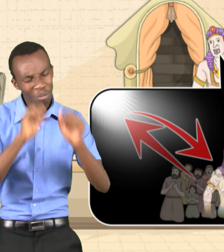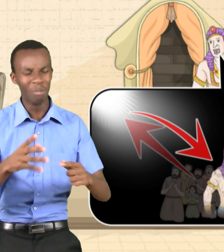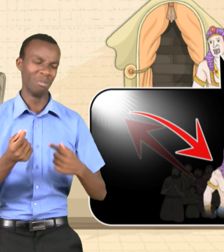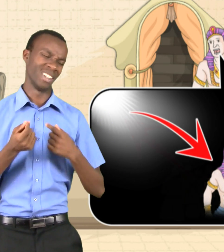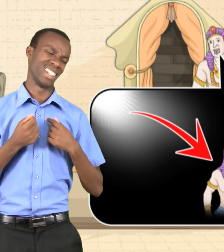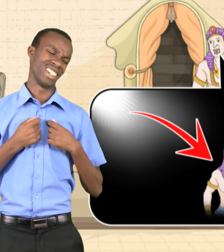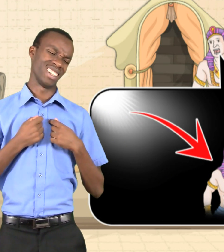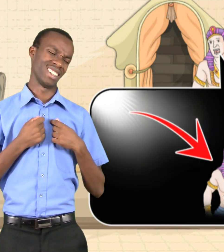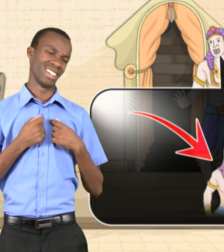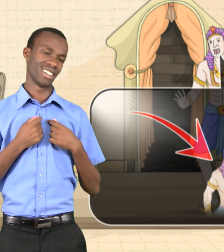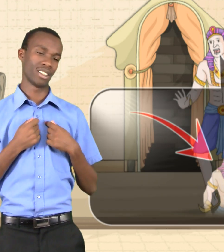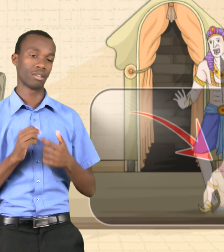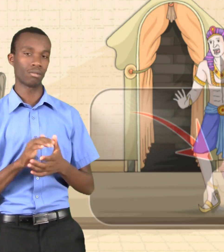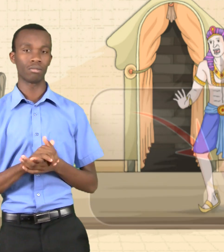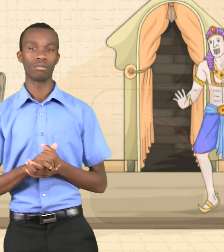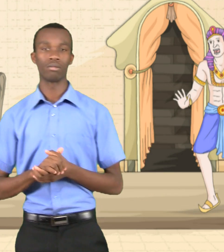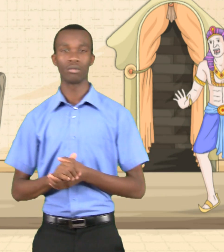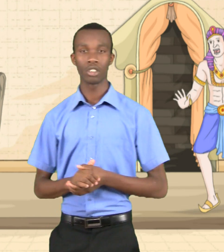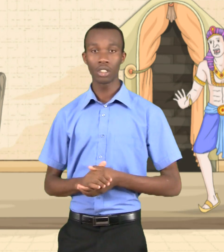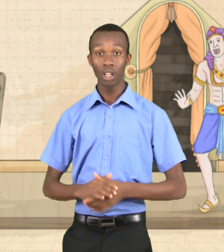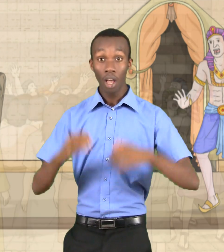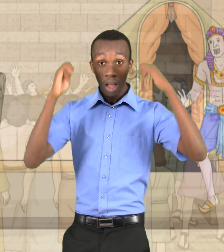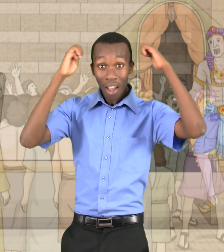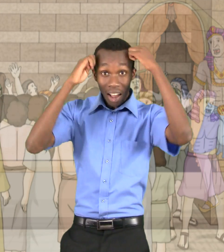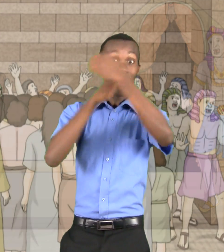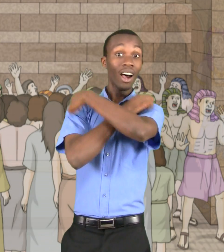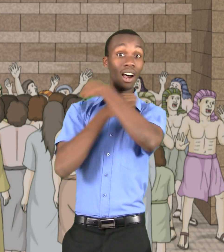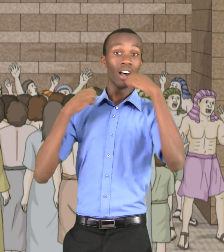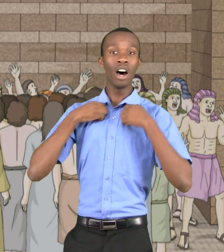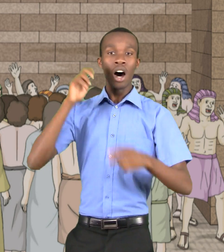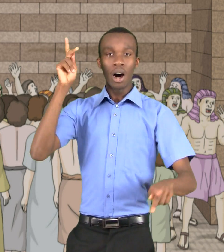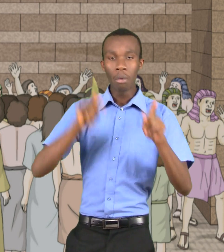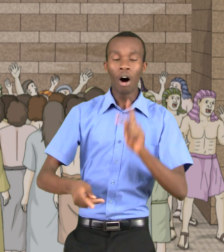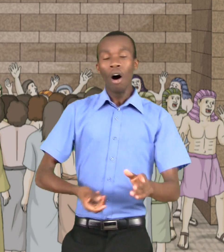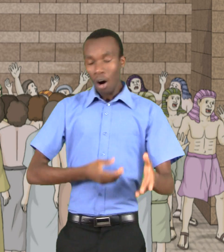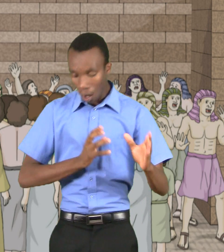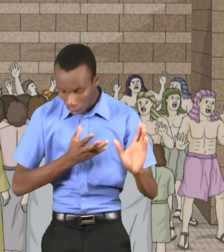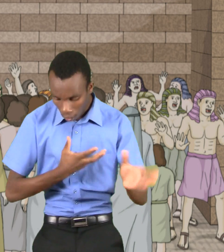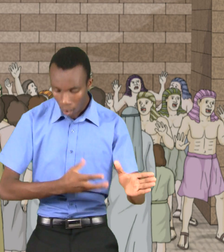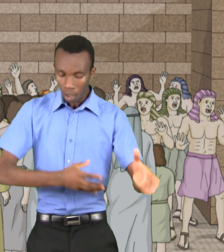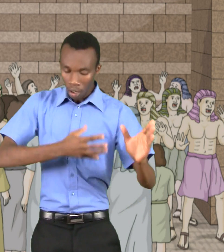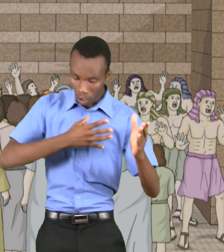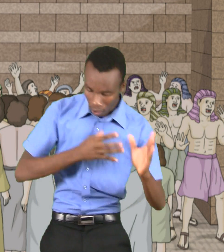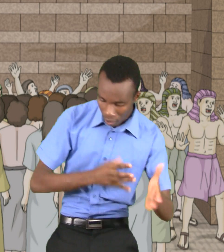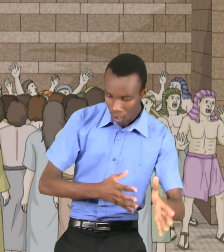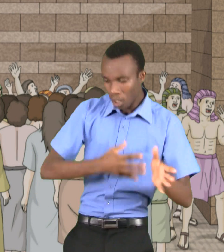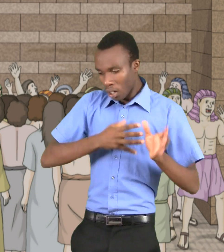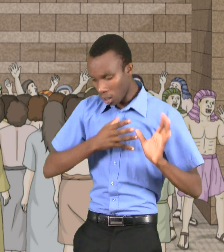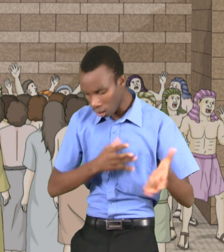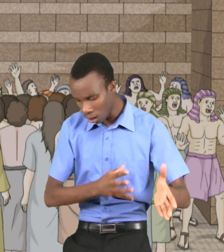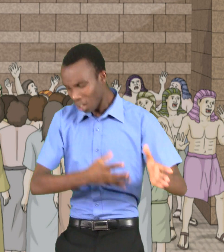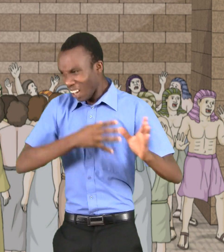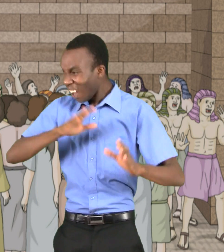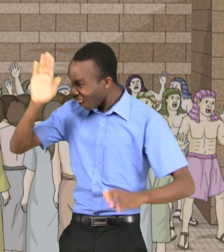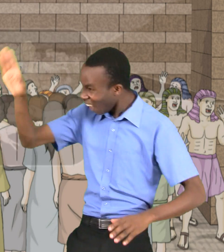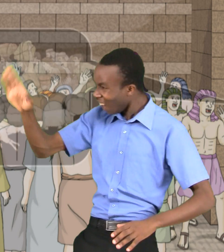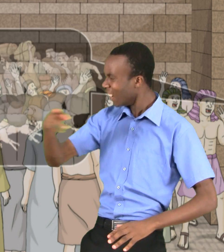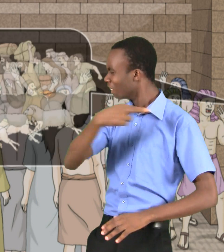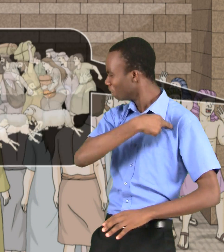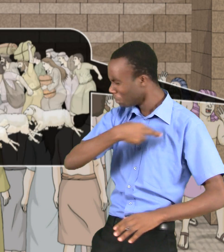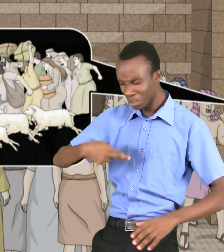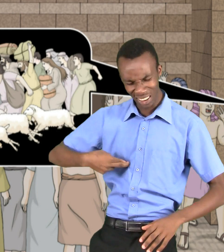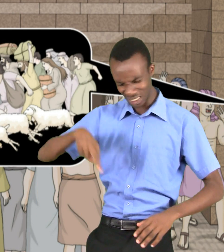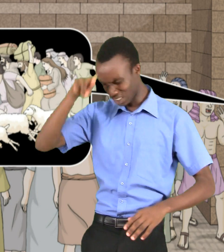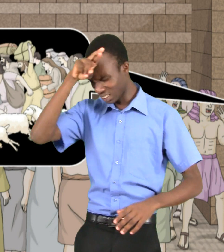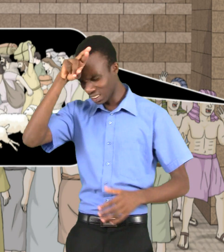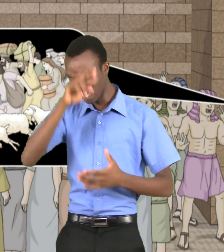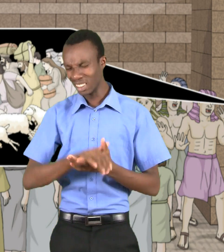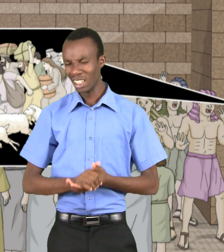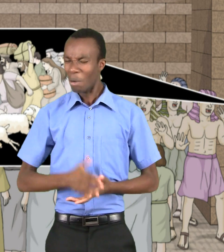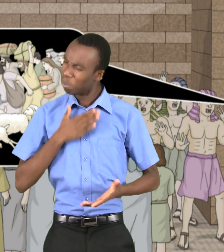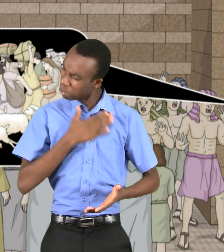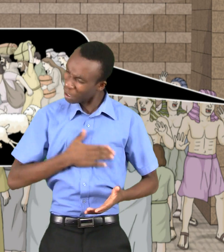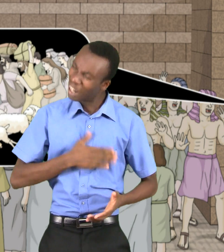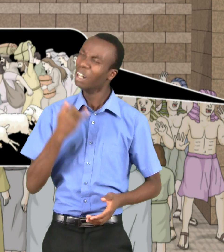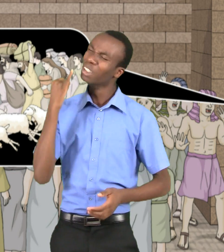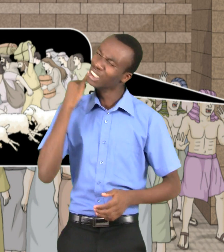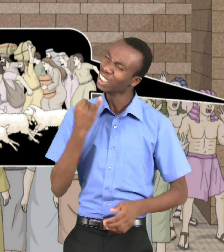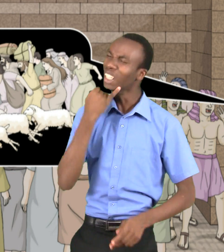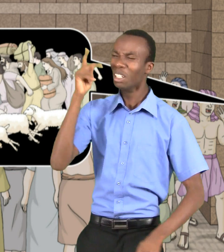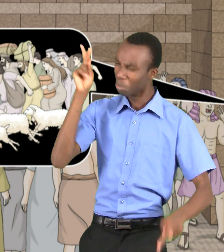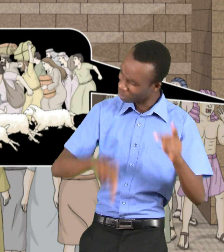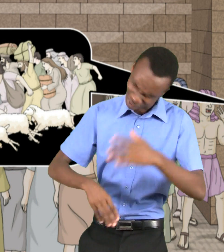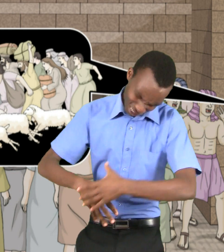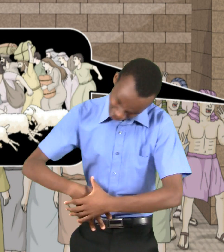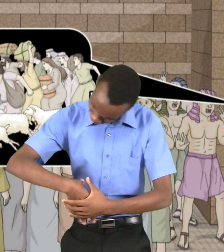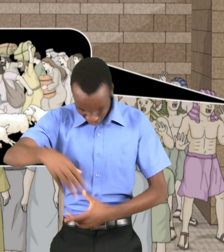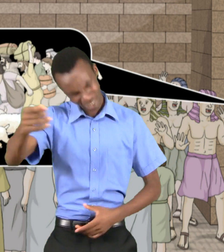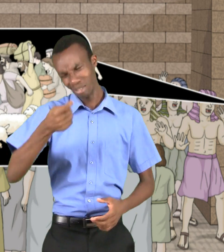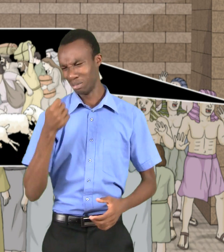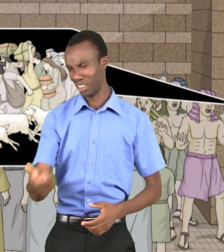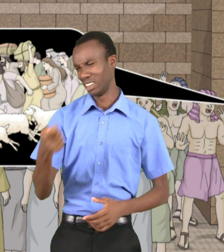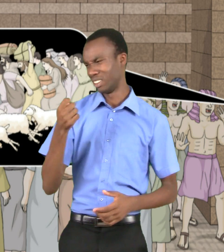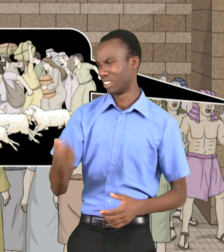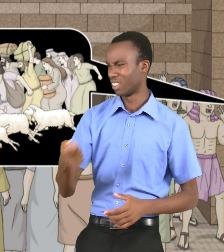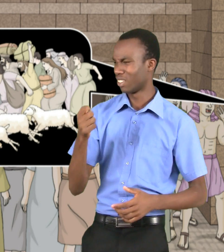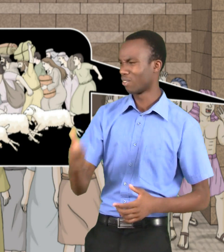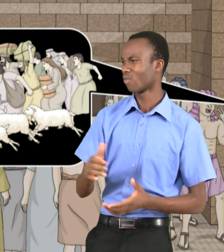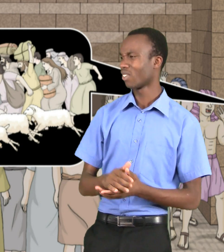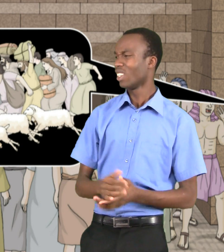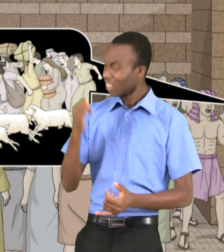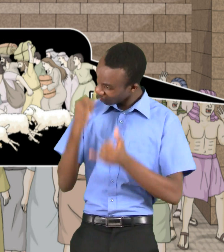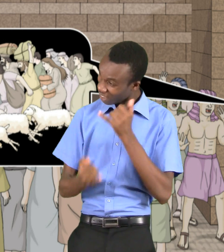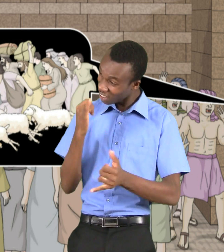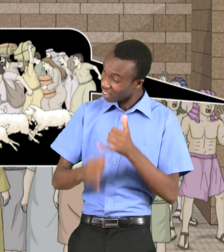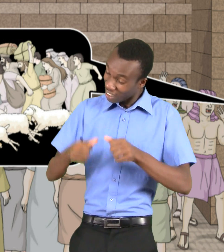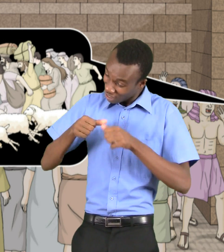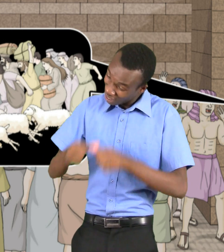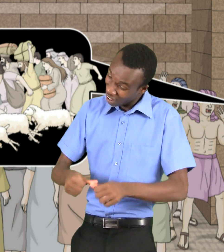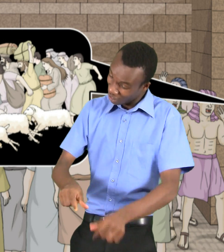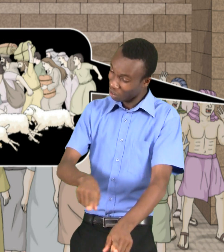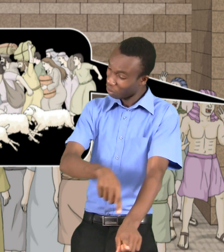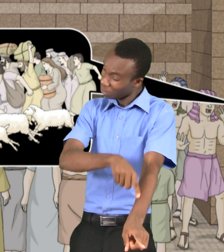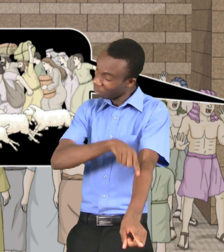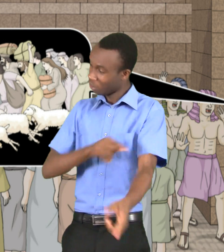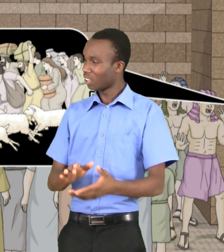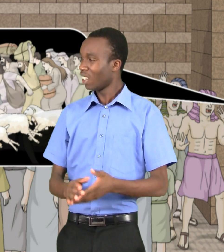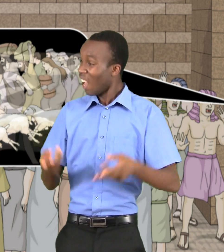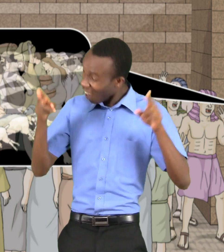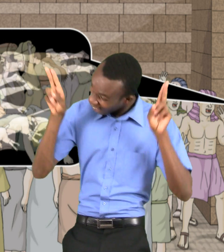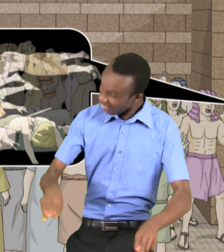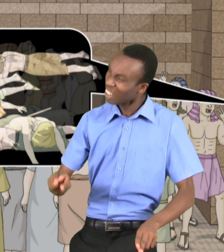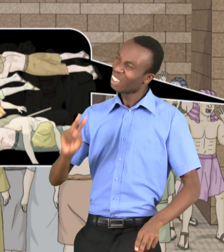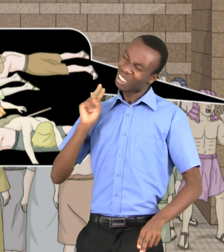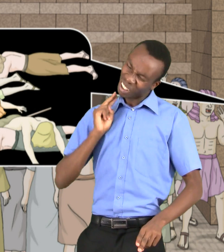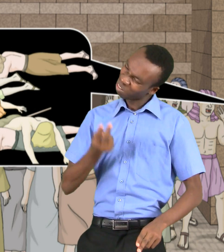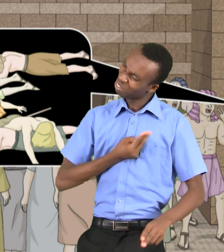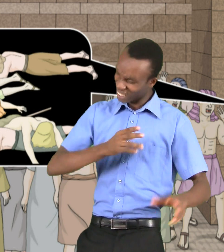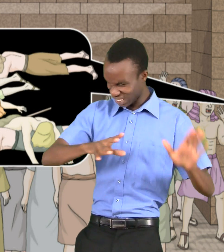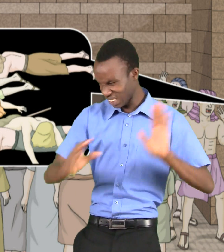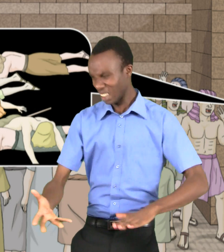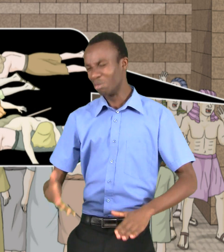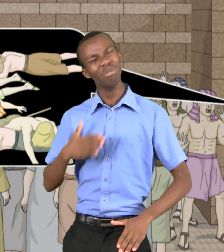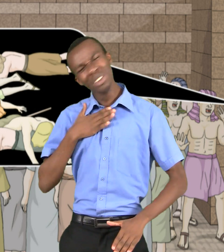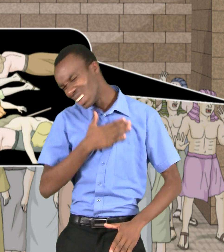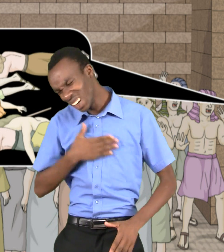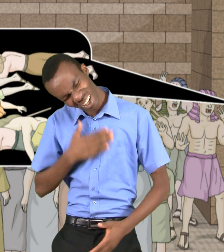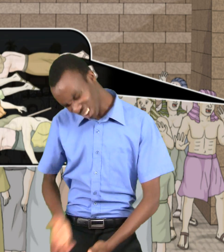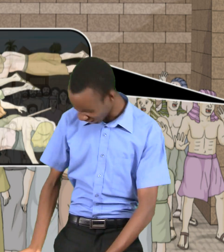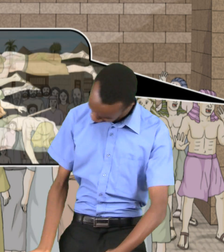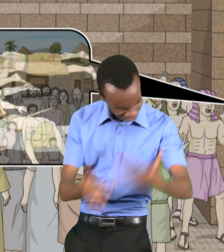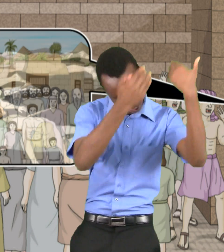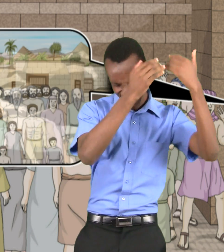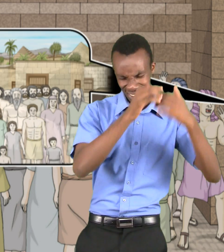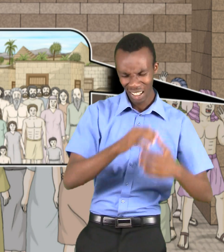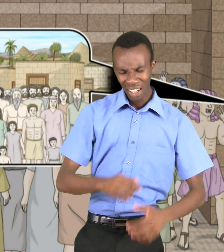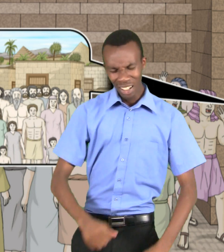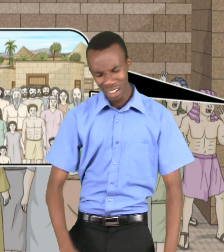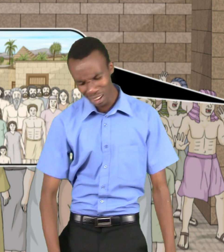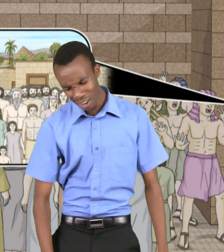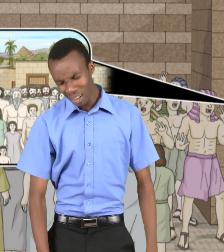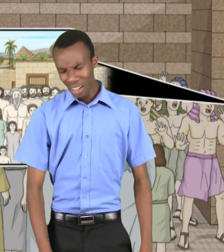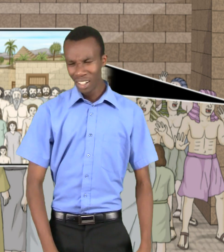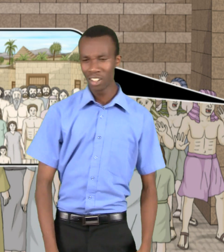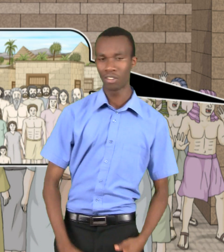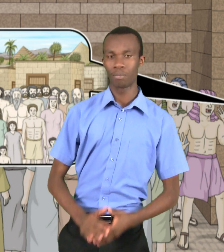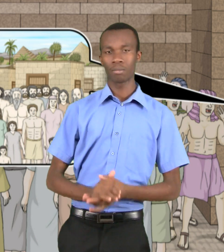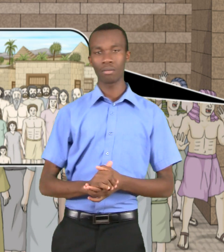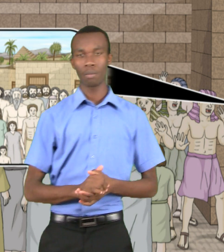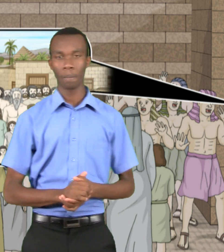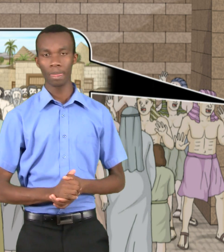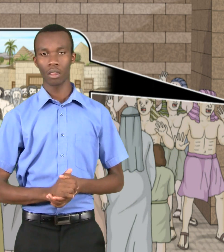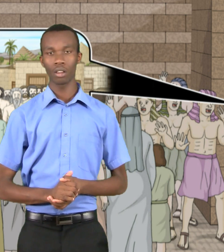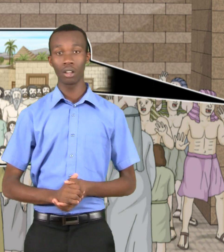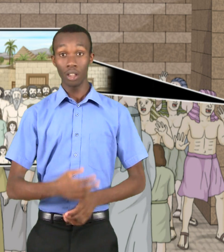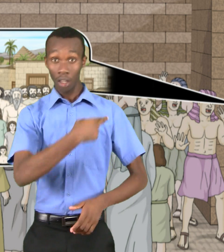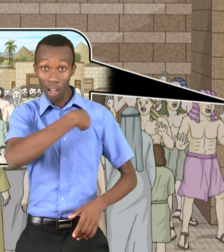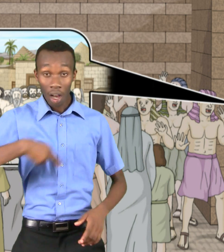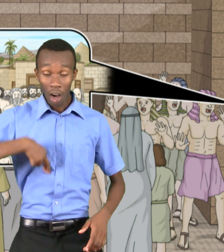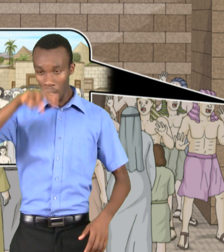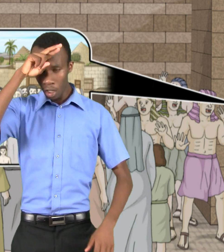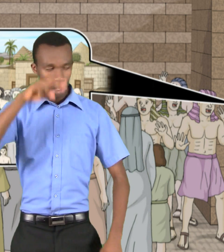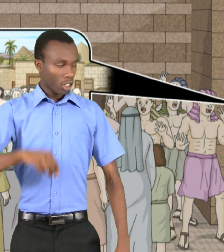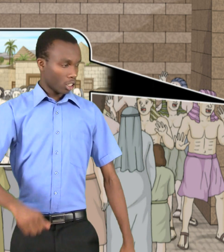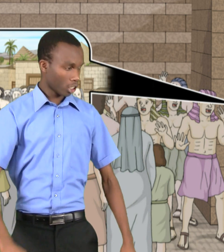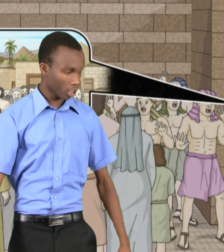And in order to send them out of the land quickly, the Egyptians urged the people on.